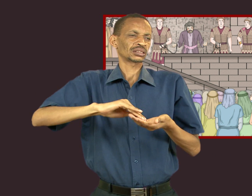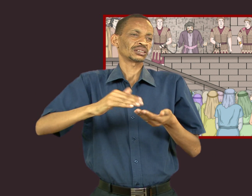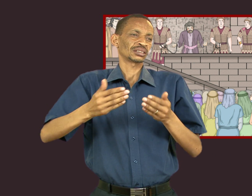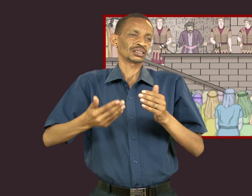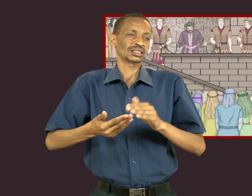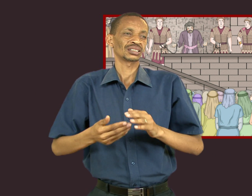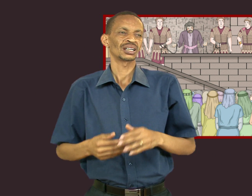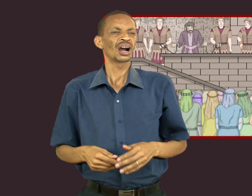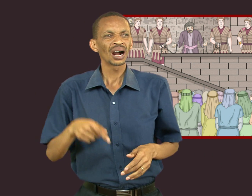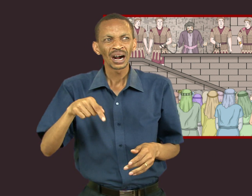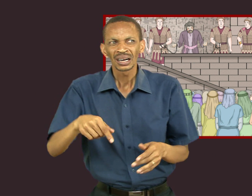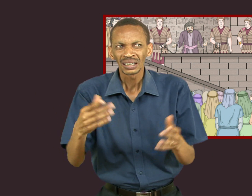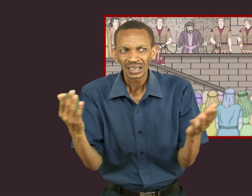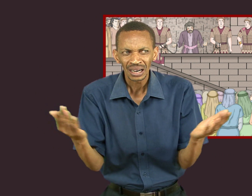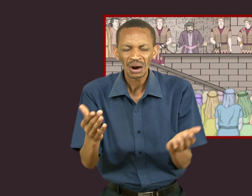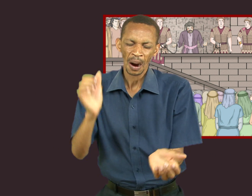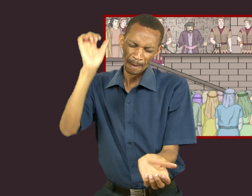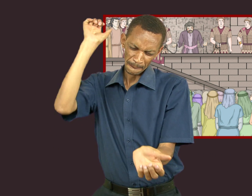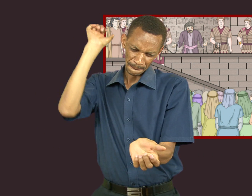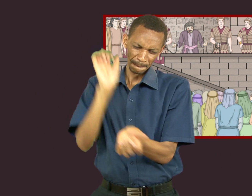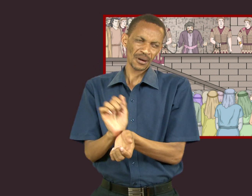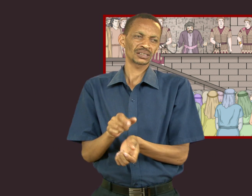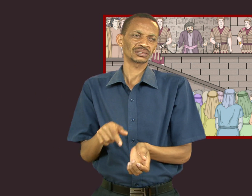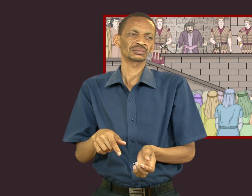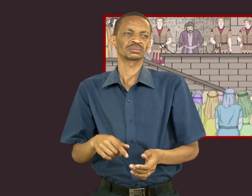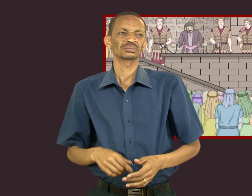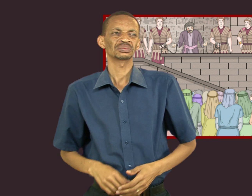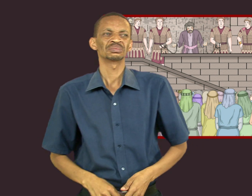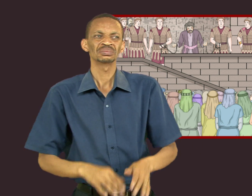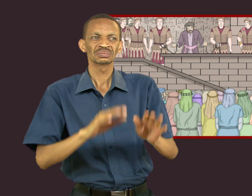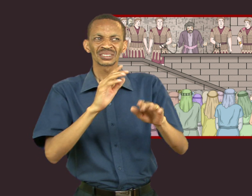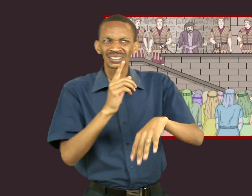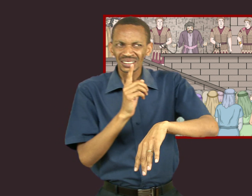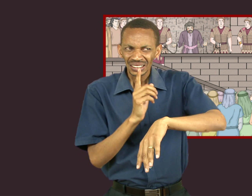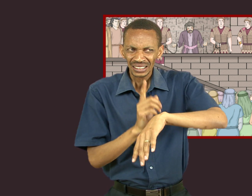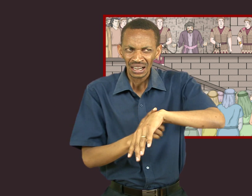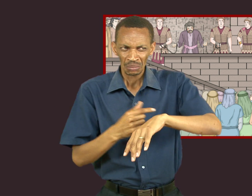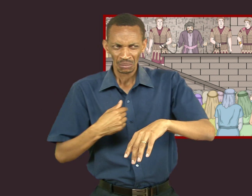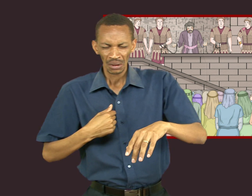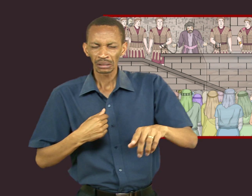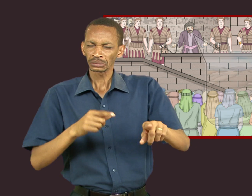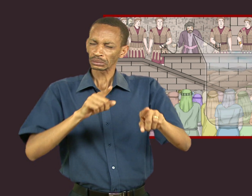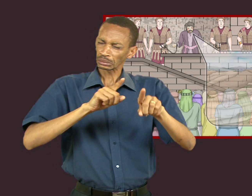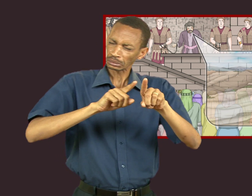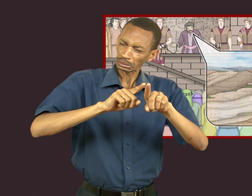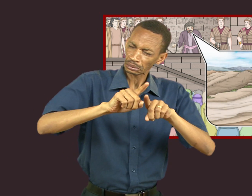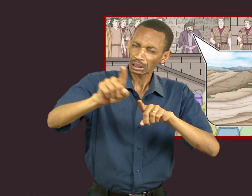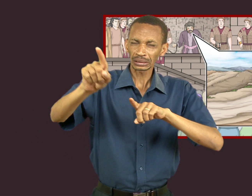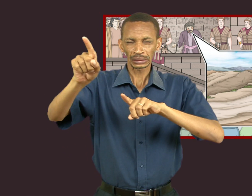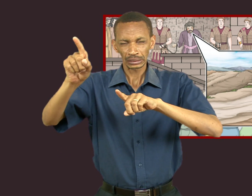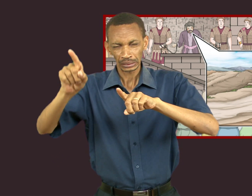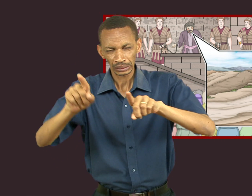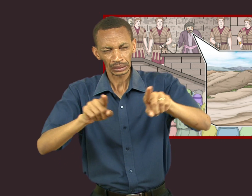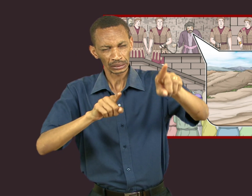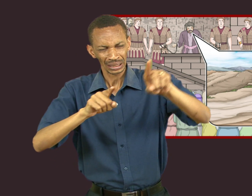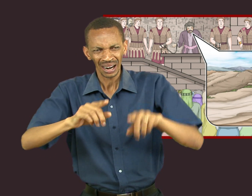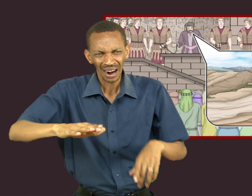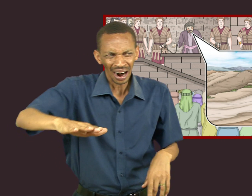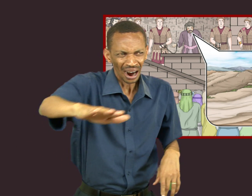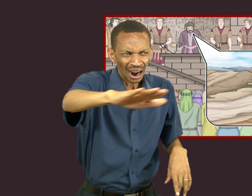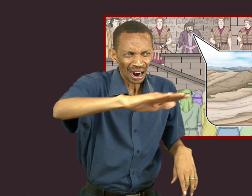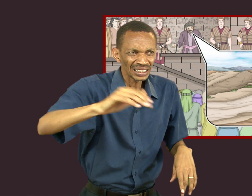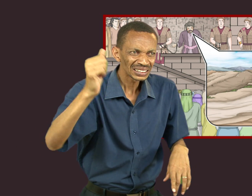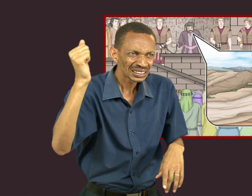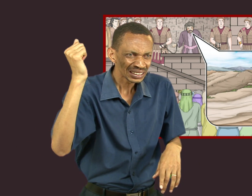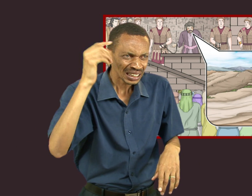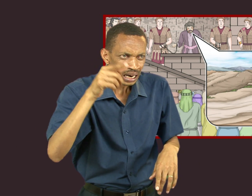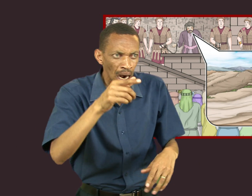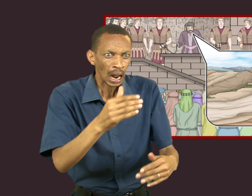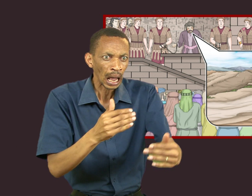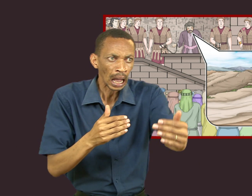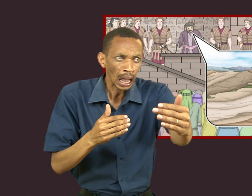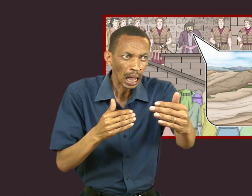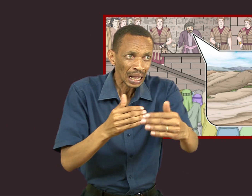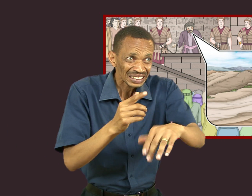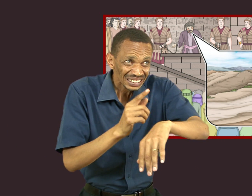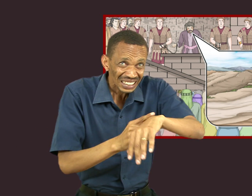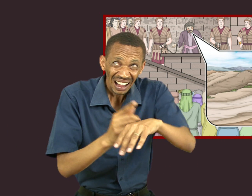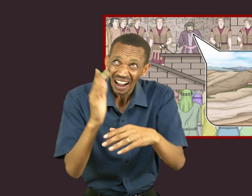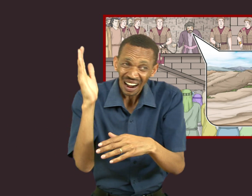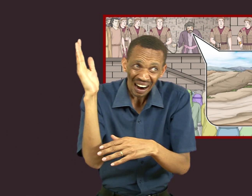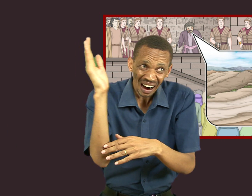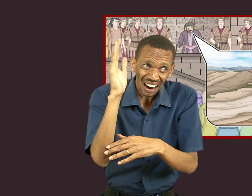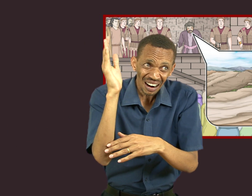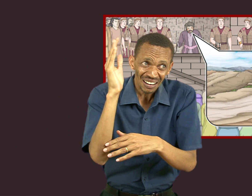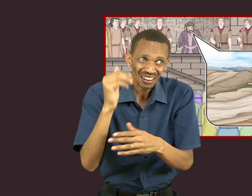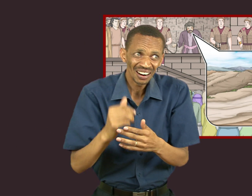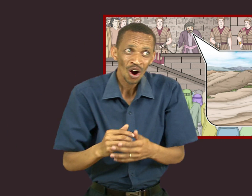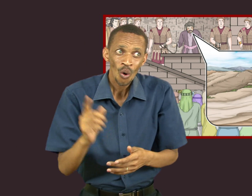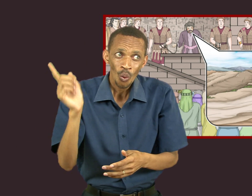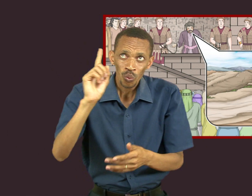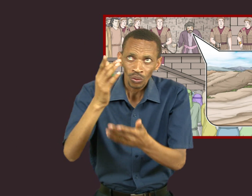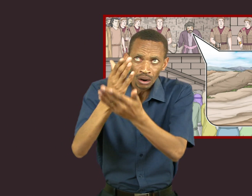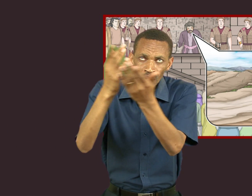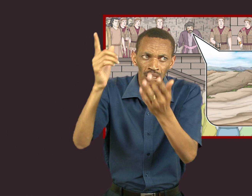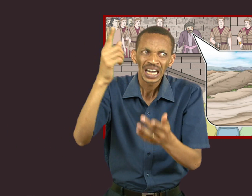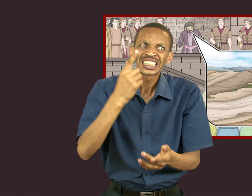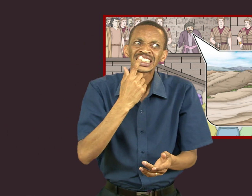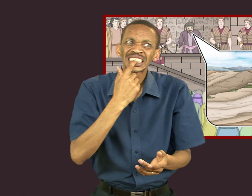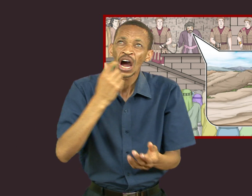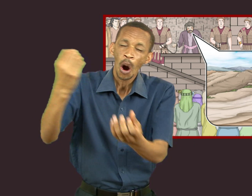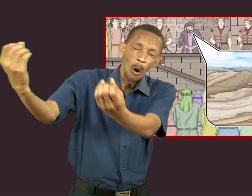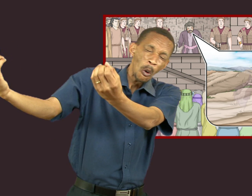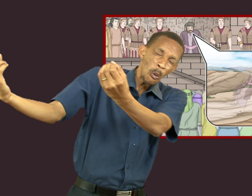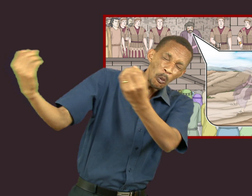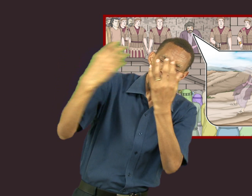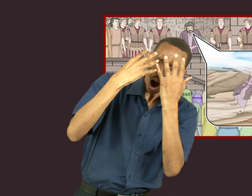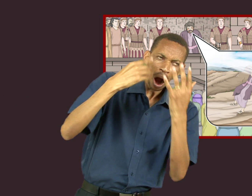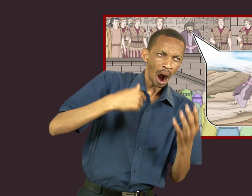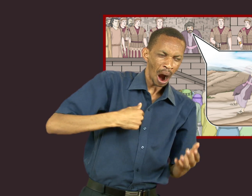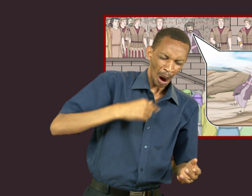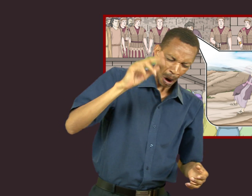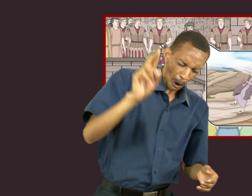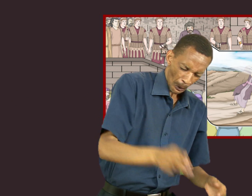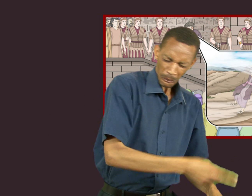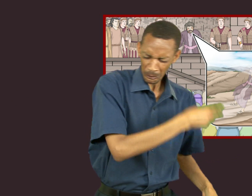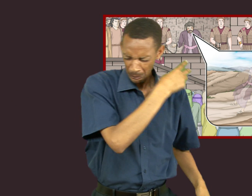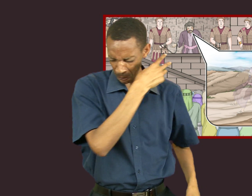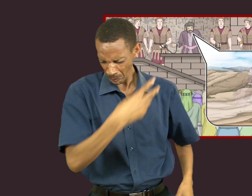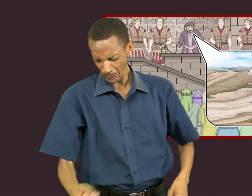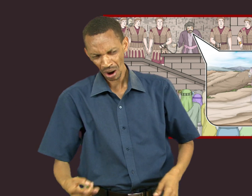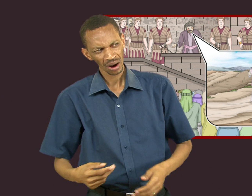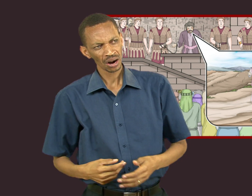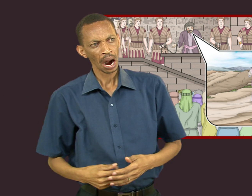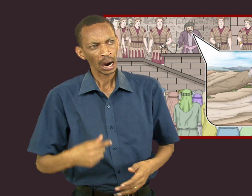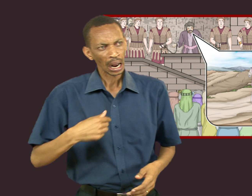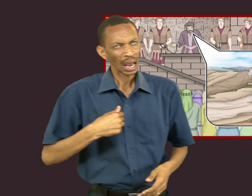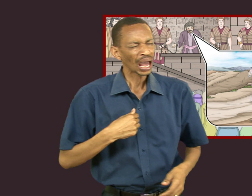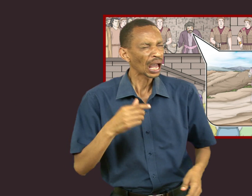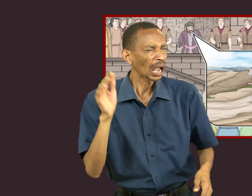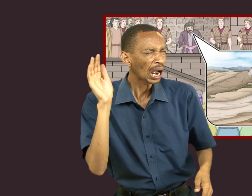About noon as I was approaching Damascus, suddenly a bright light from heaven flashed around me.